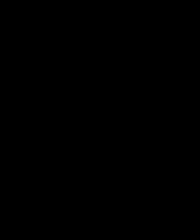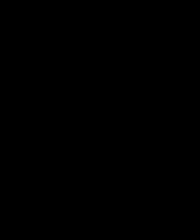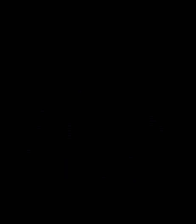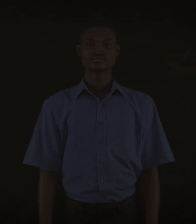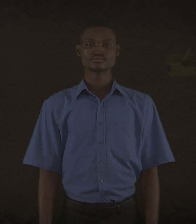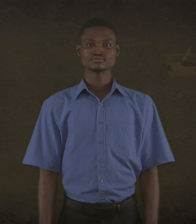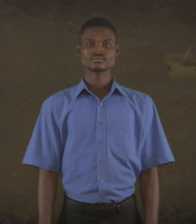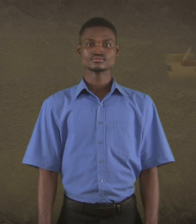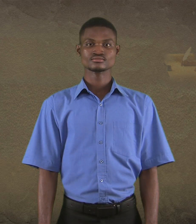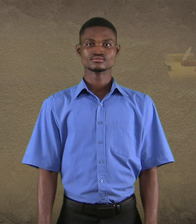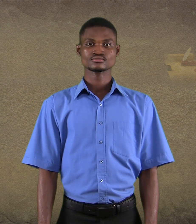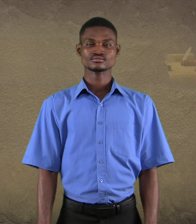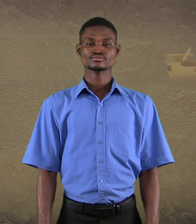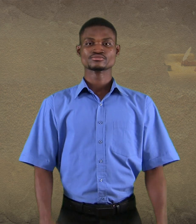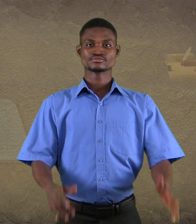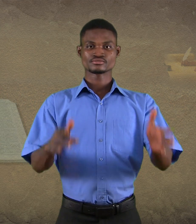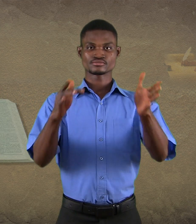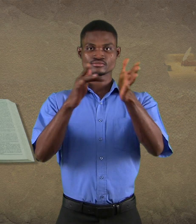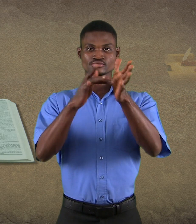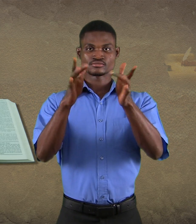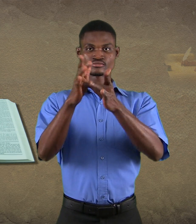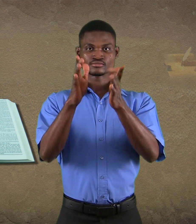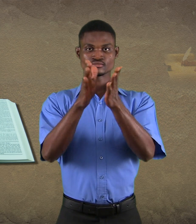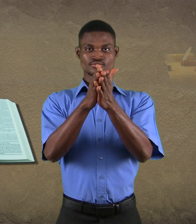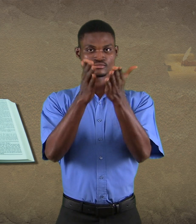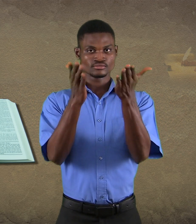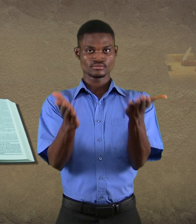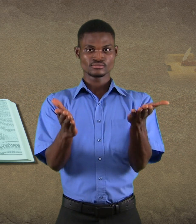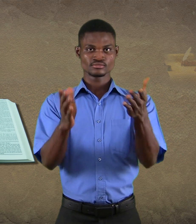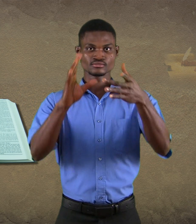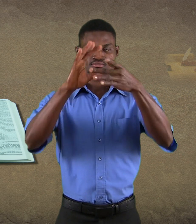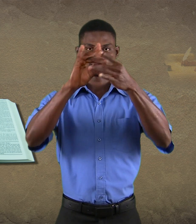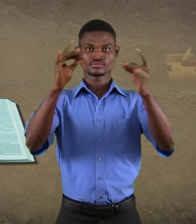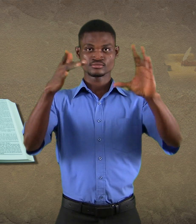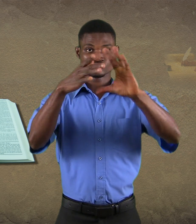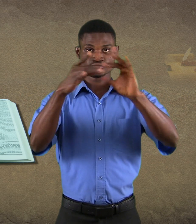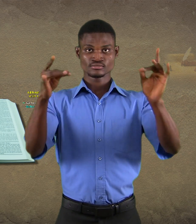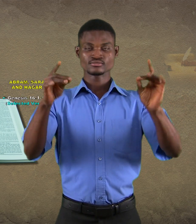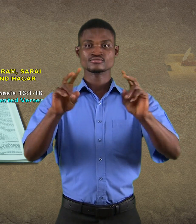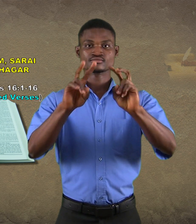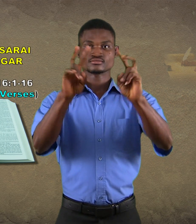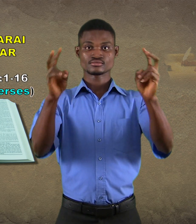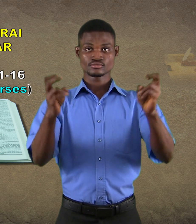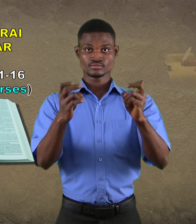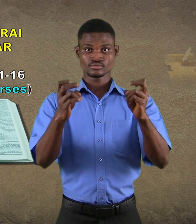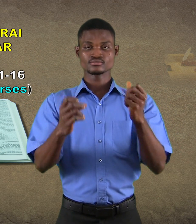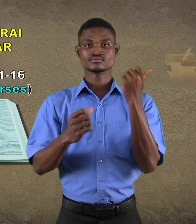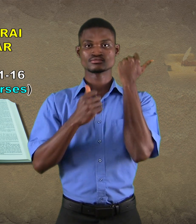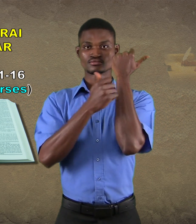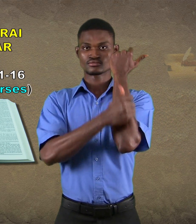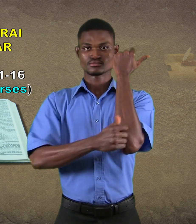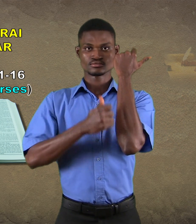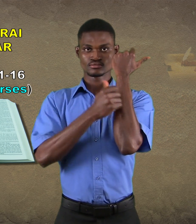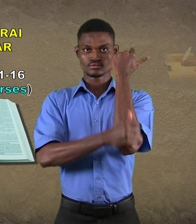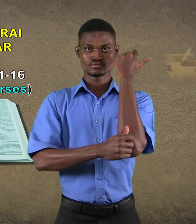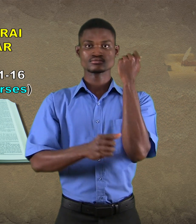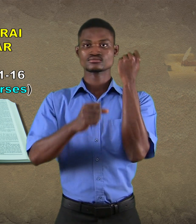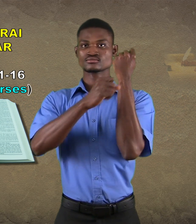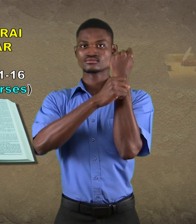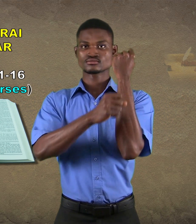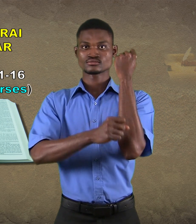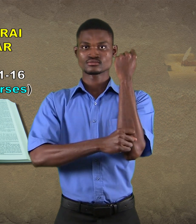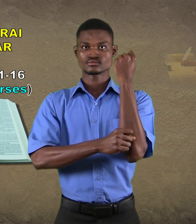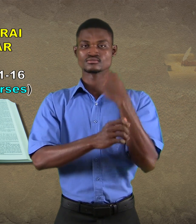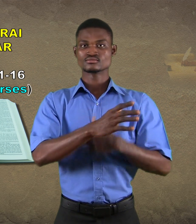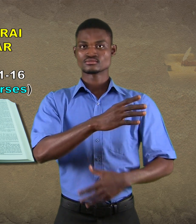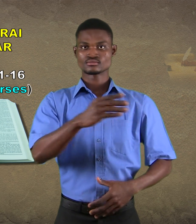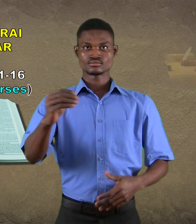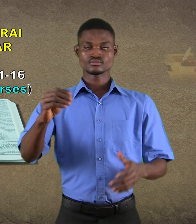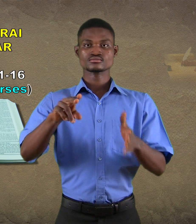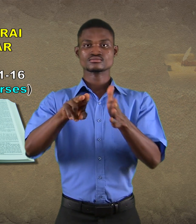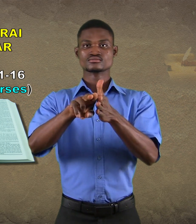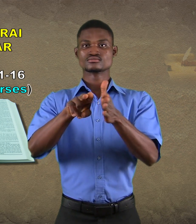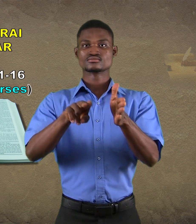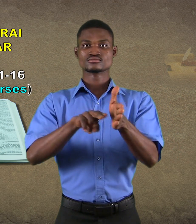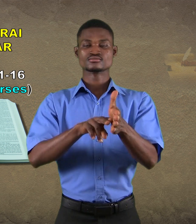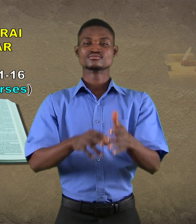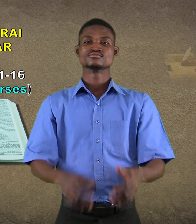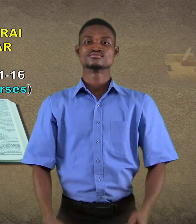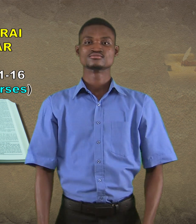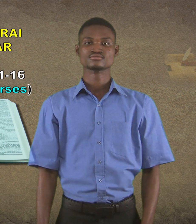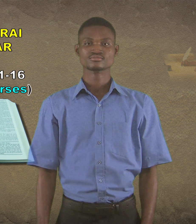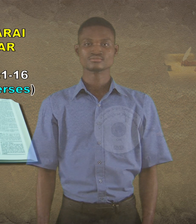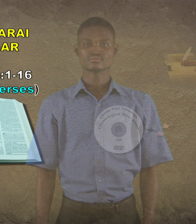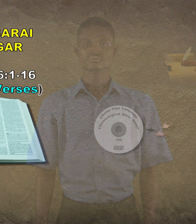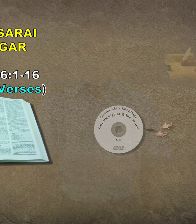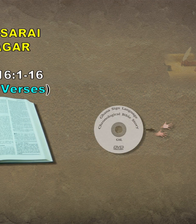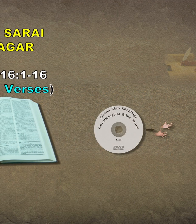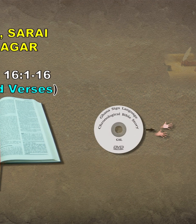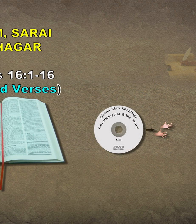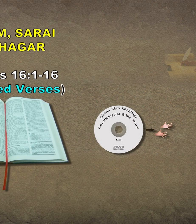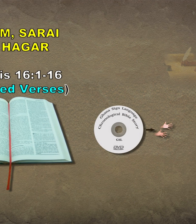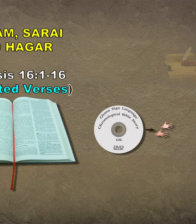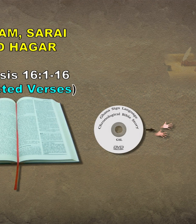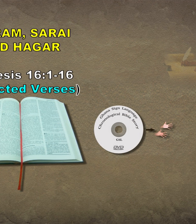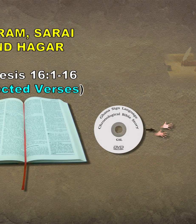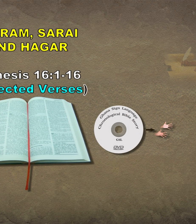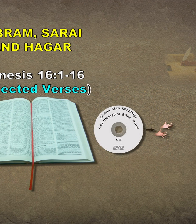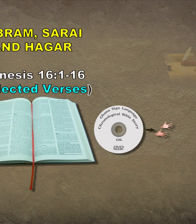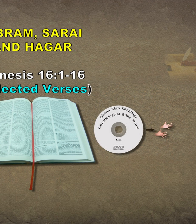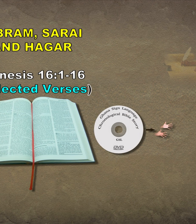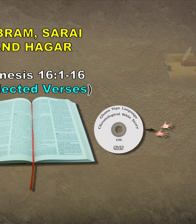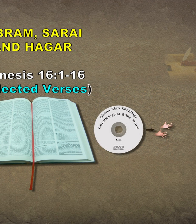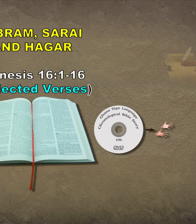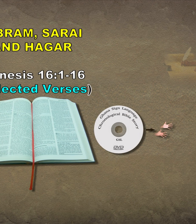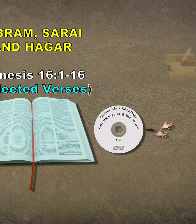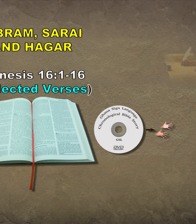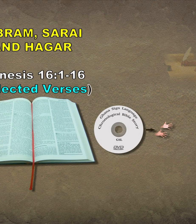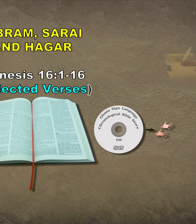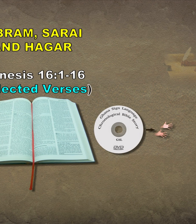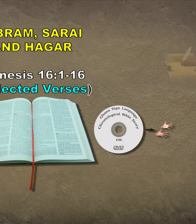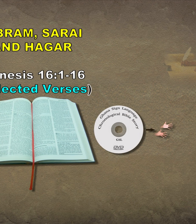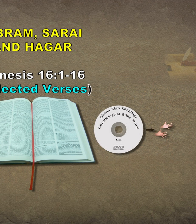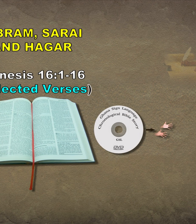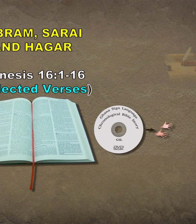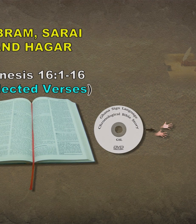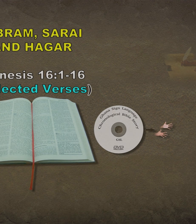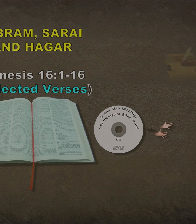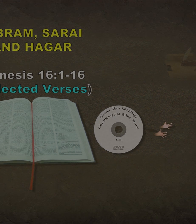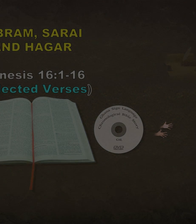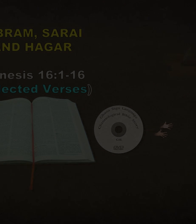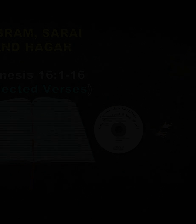Abram, Sarai and Hagar